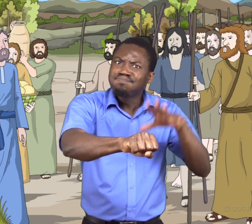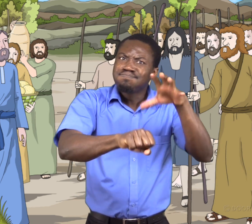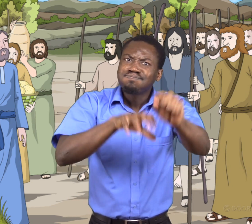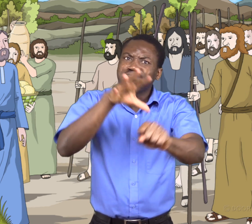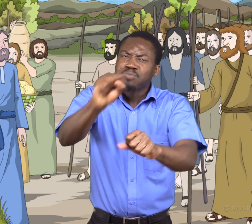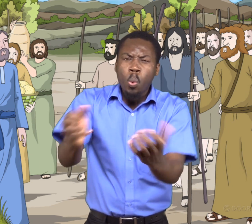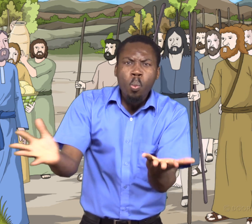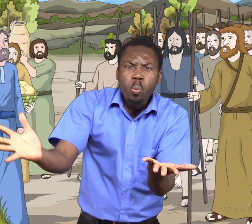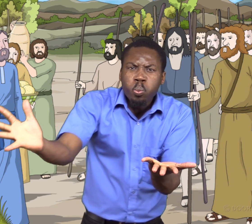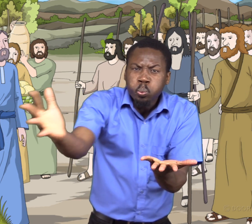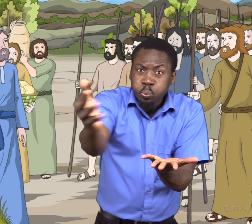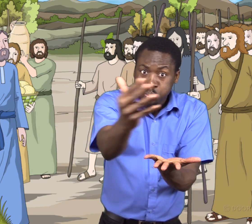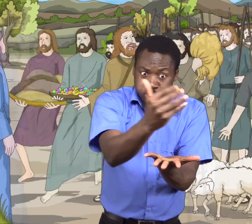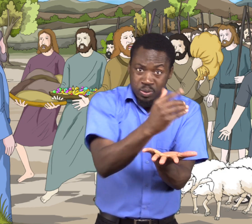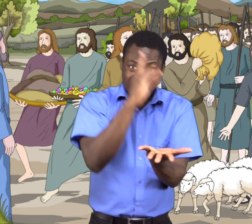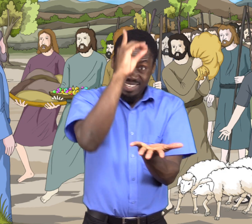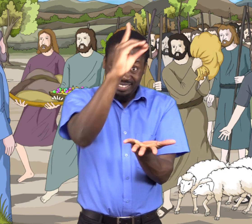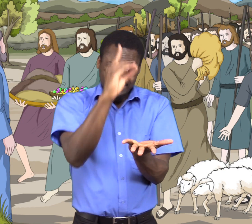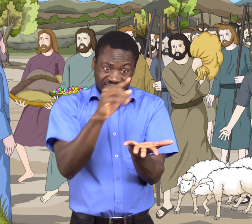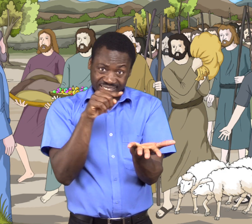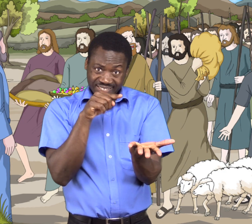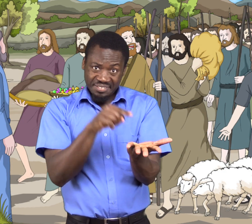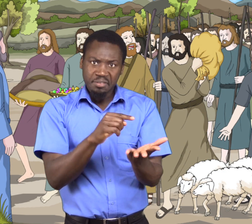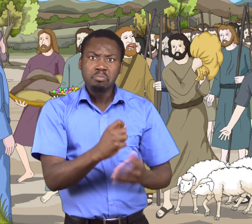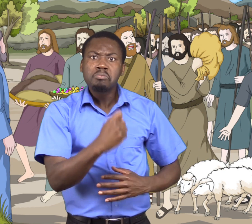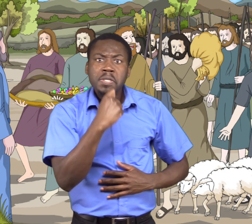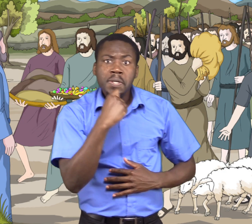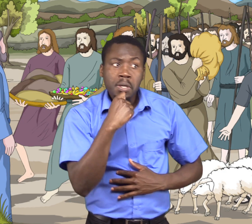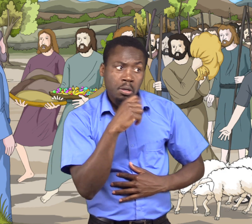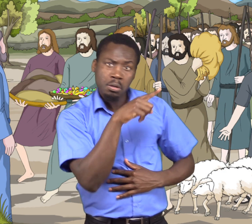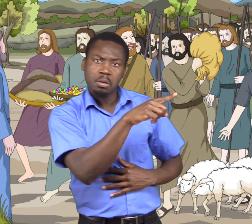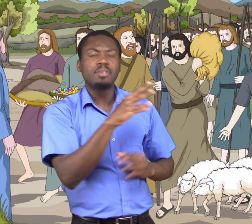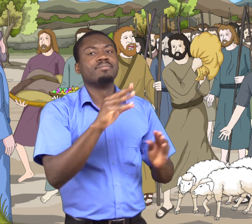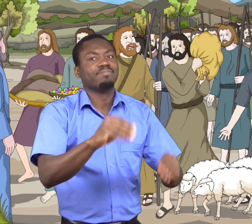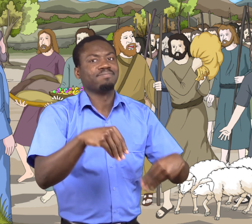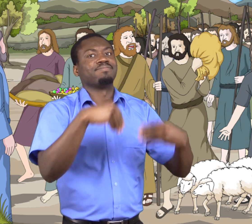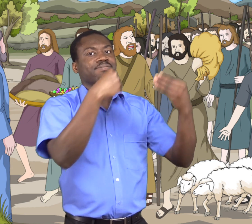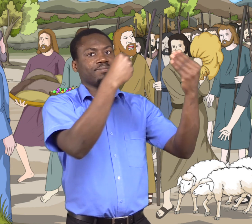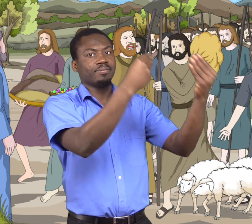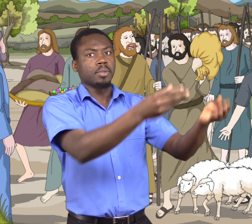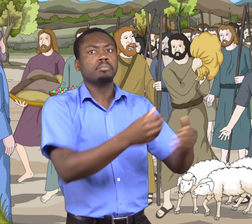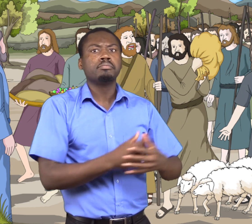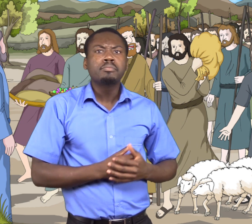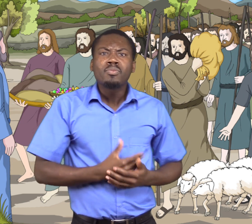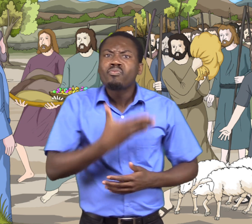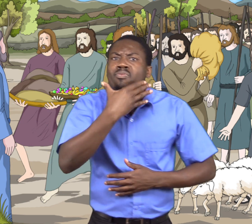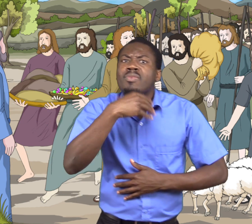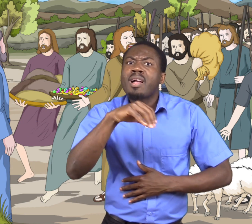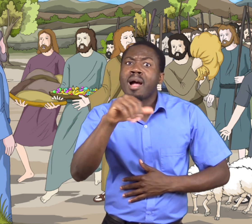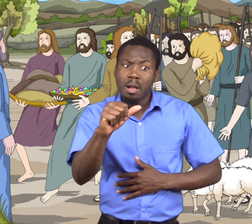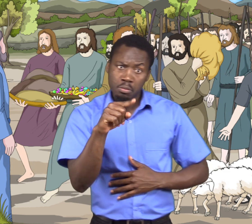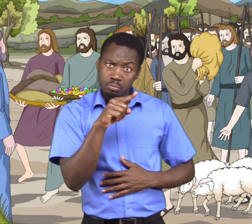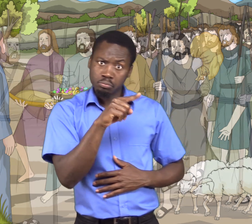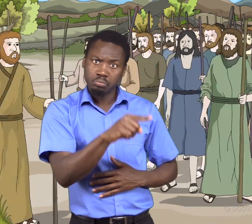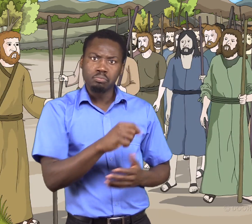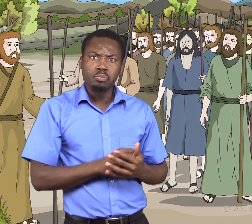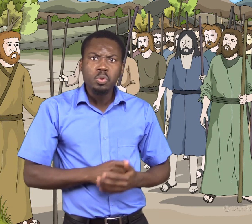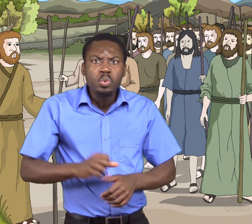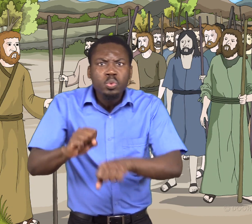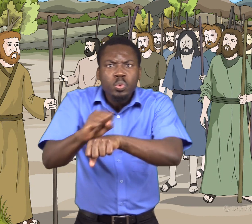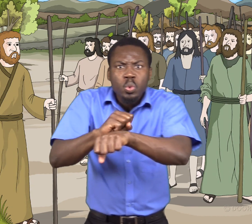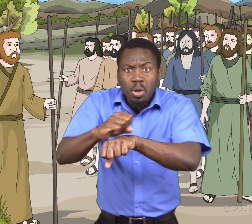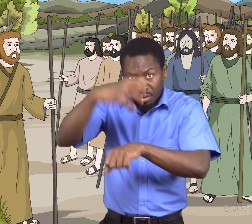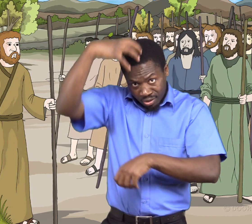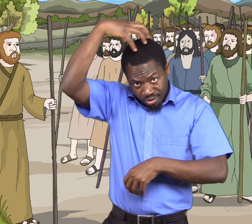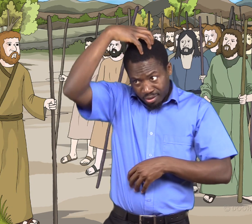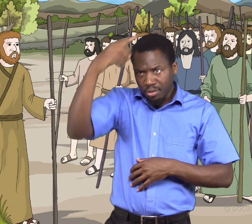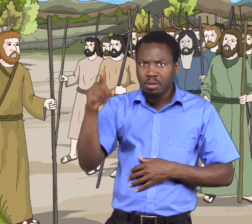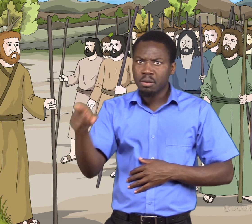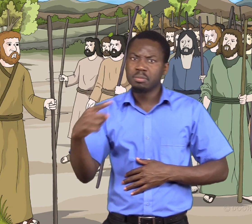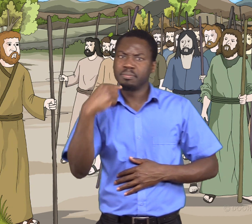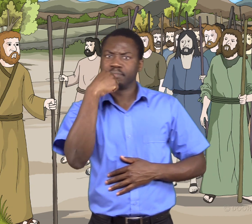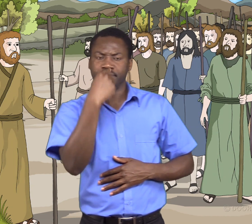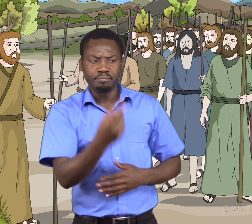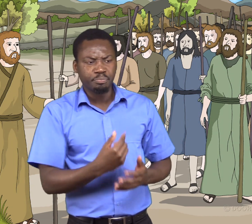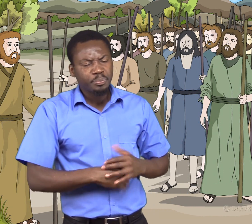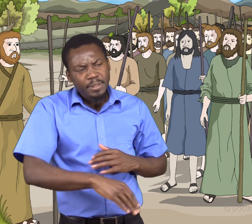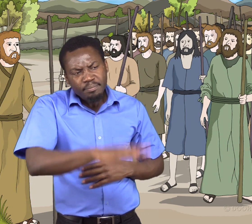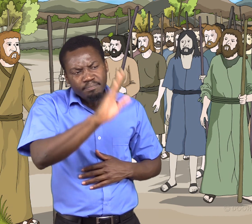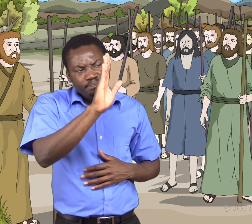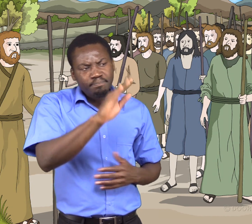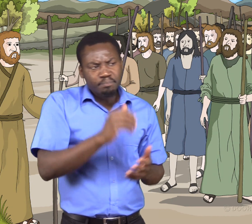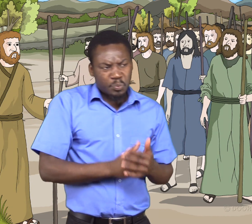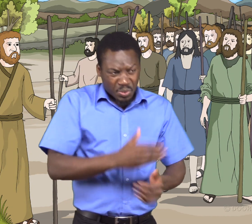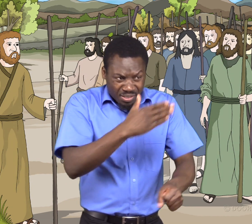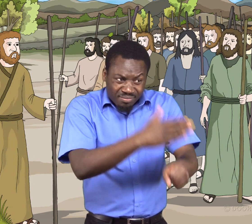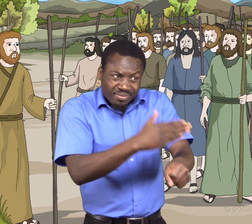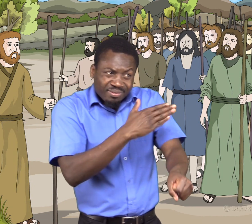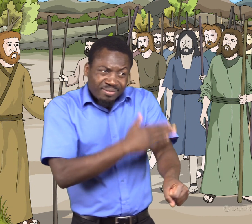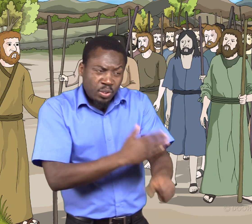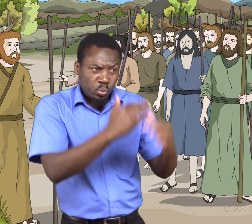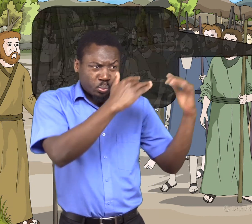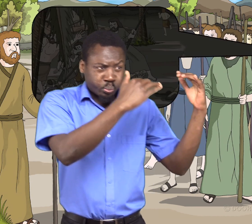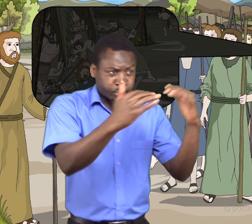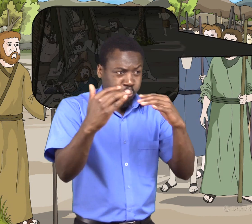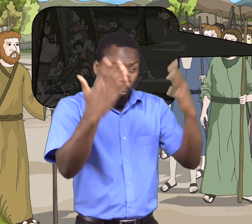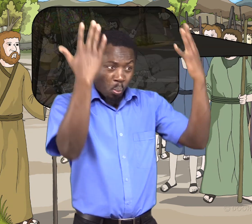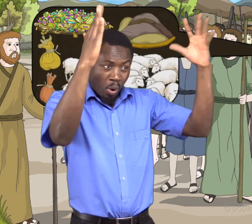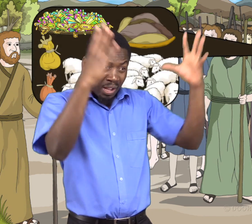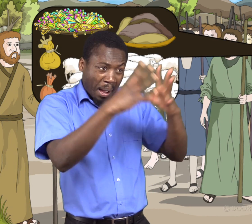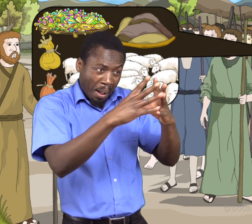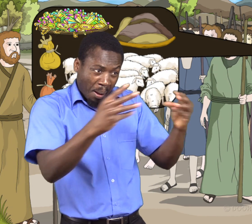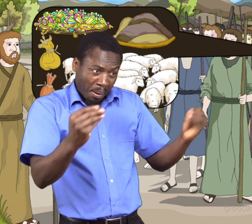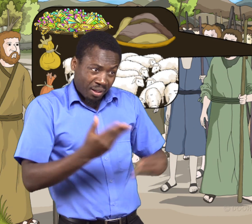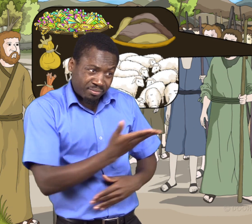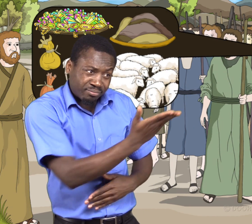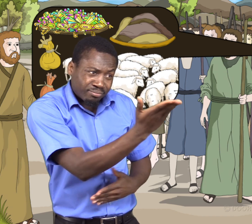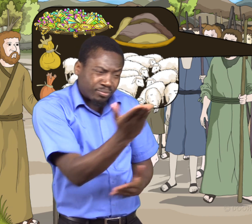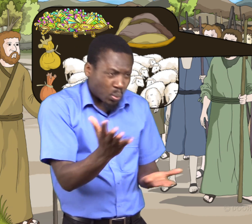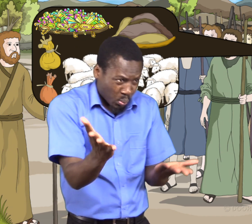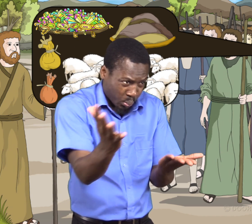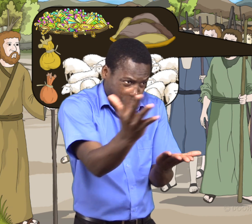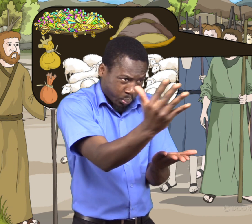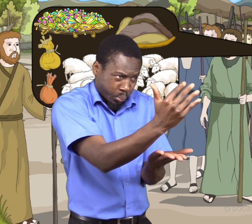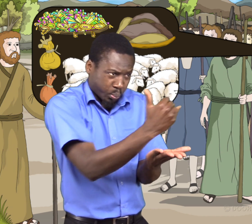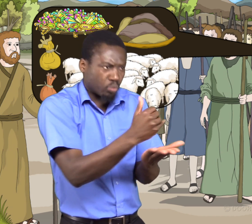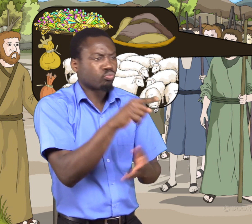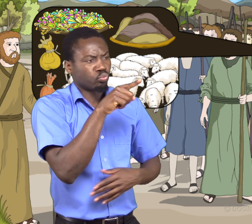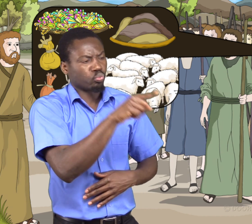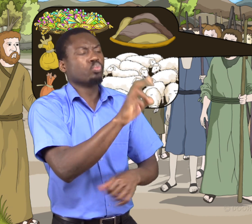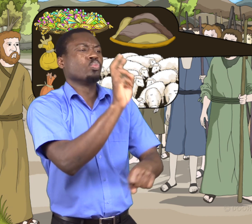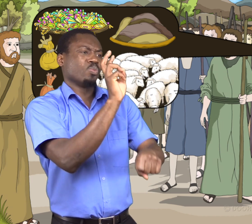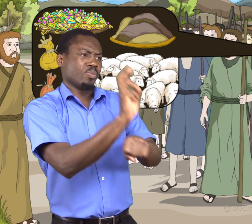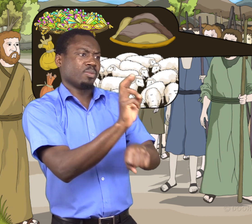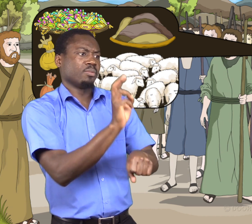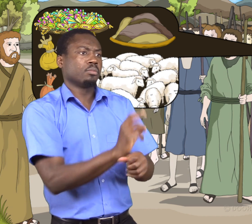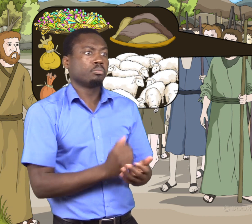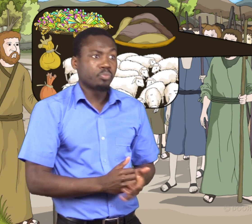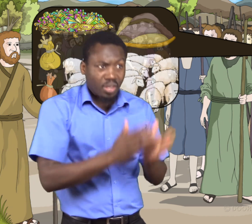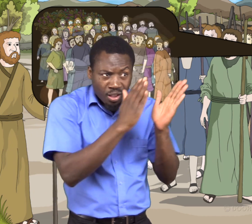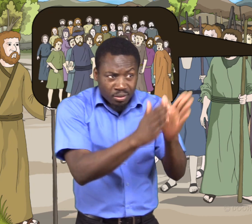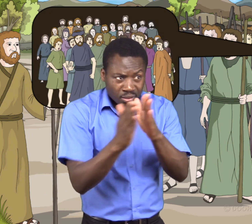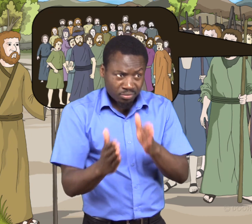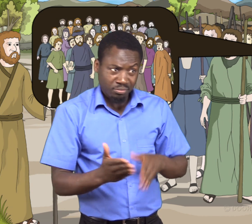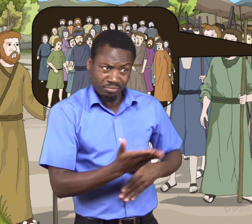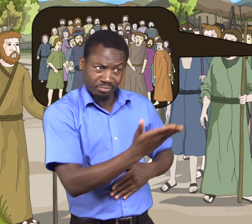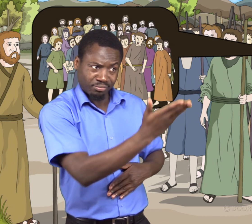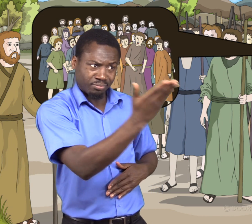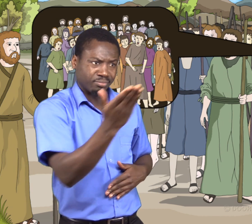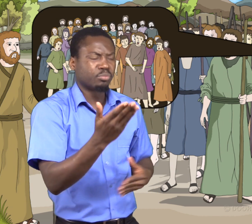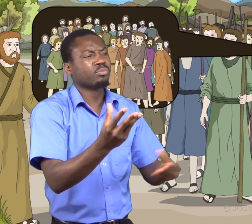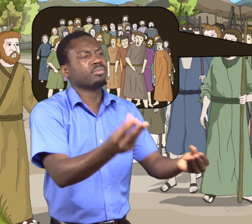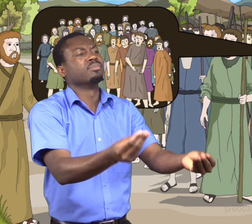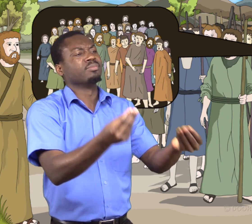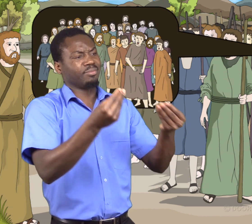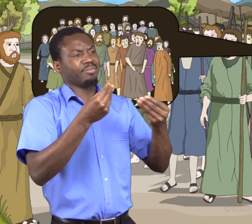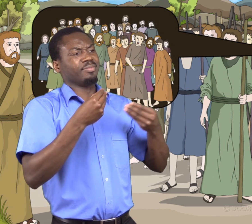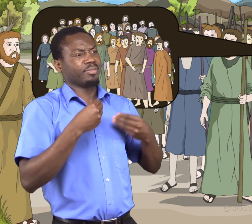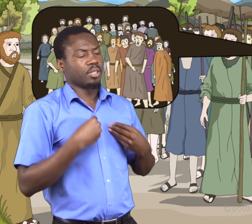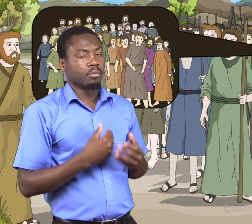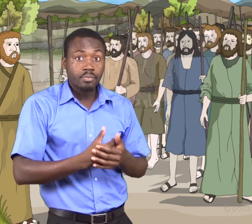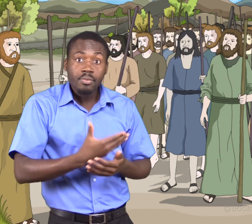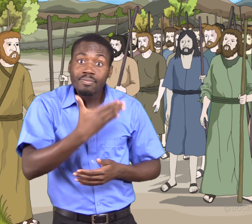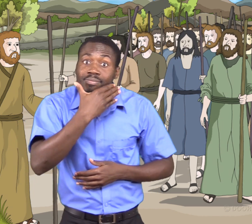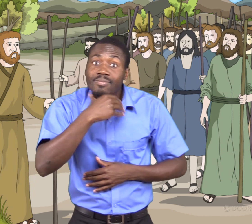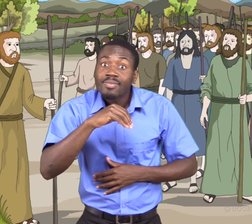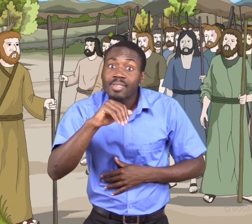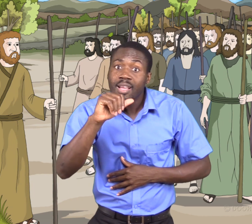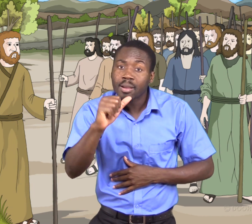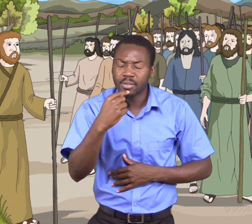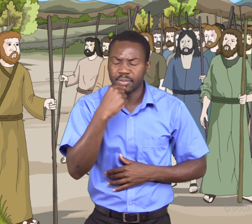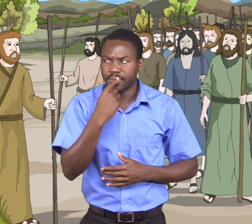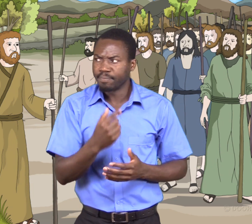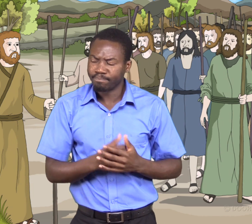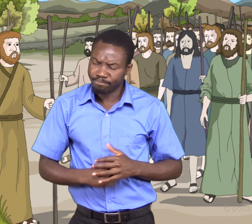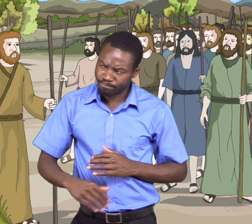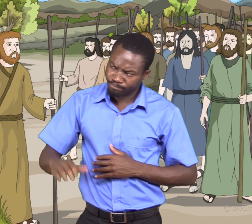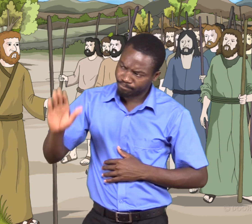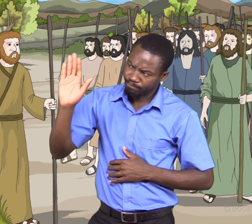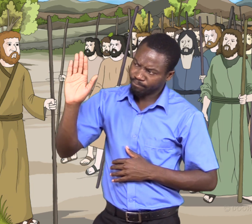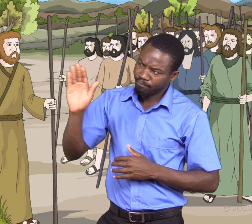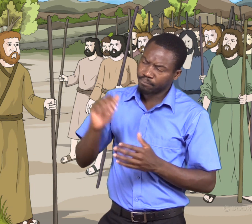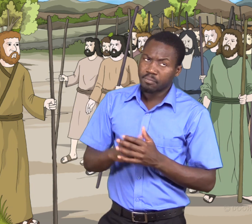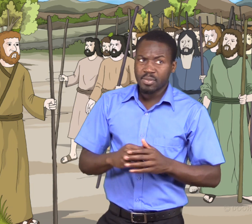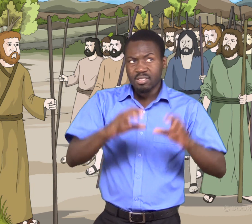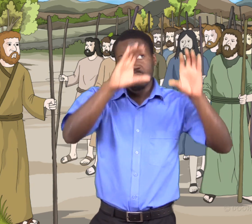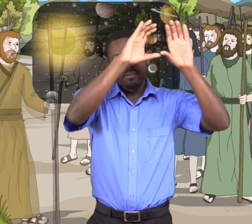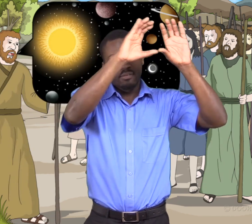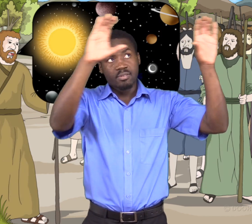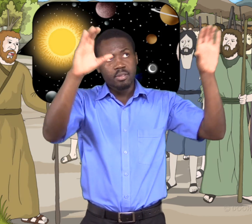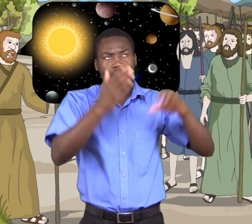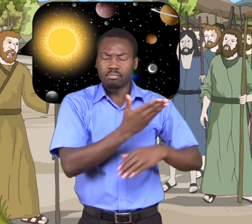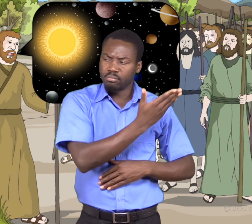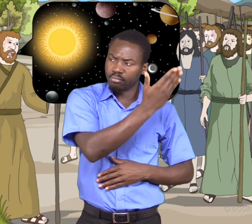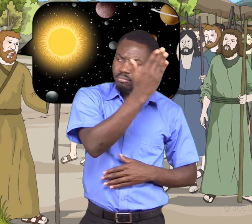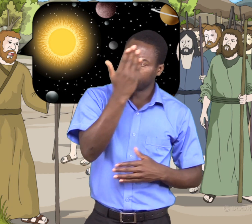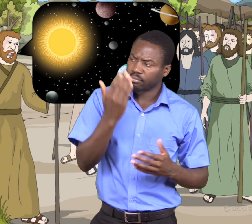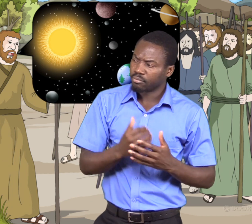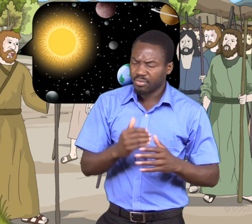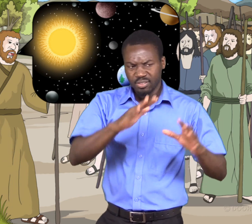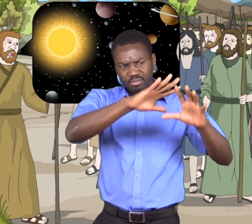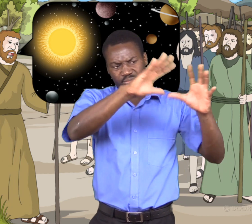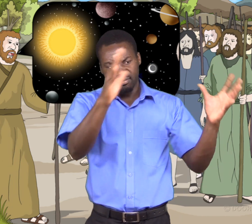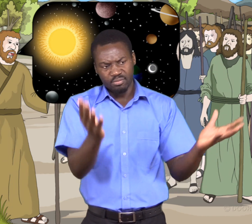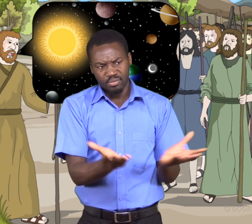Then Abram gave Melchizedek a tenth of everything. The king of Sodom said to Abram, “Give me the people, but take the goods for yourself.”